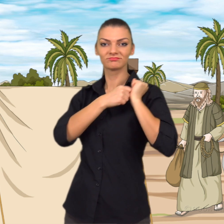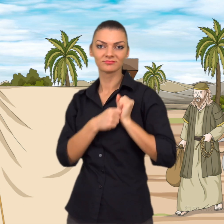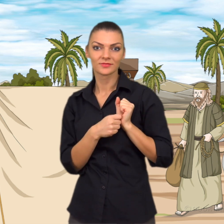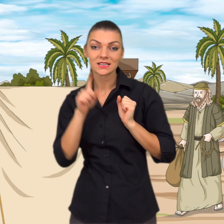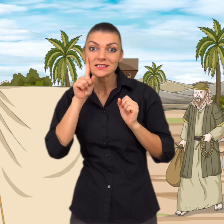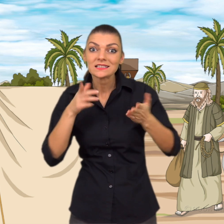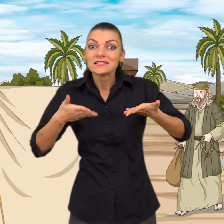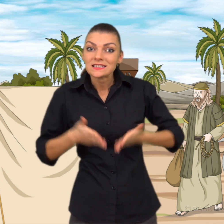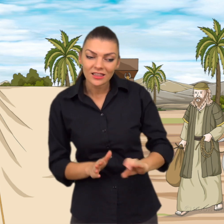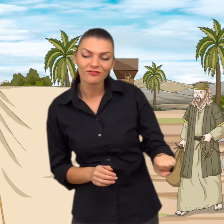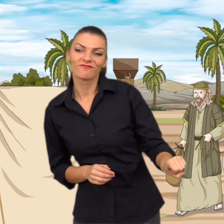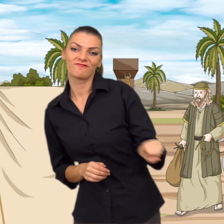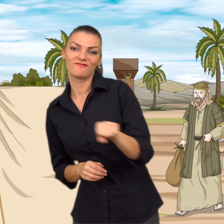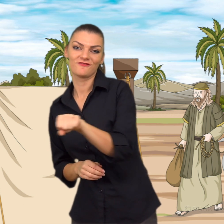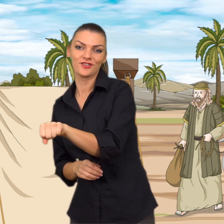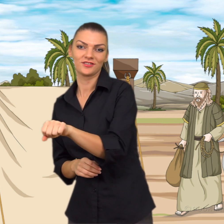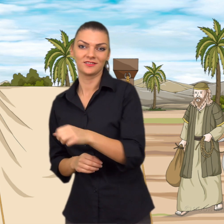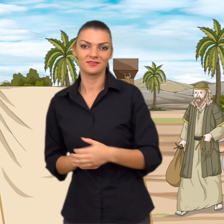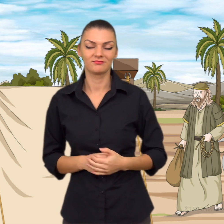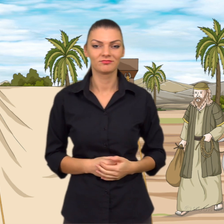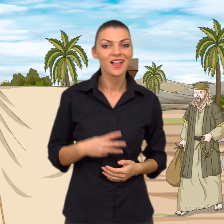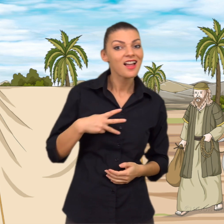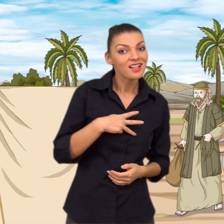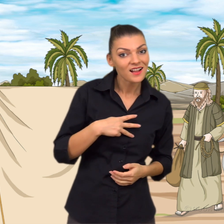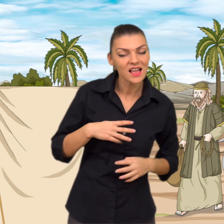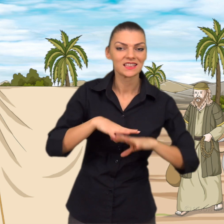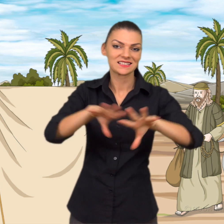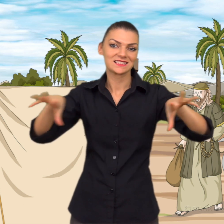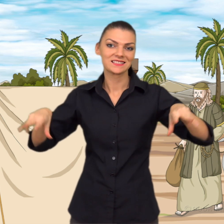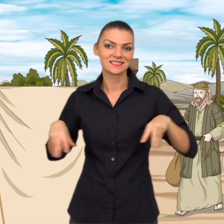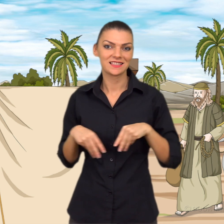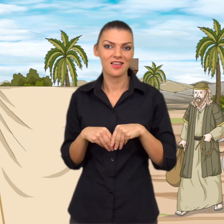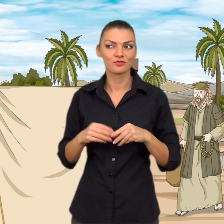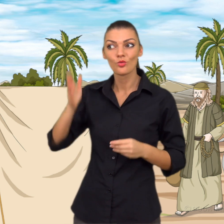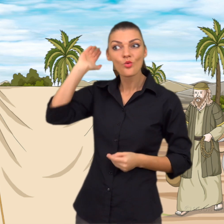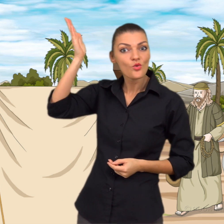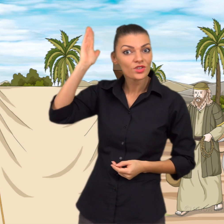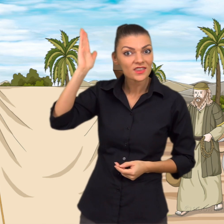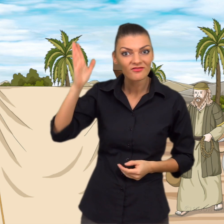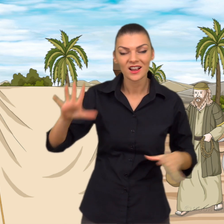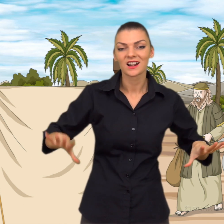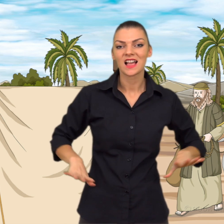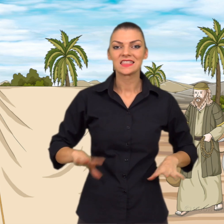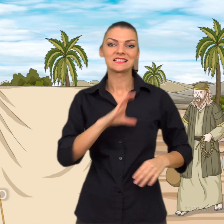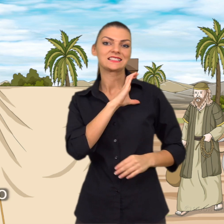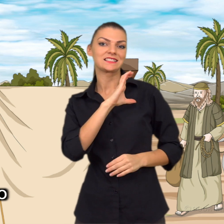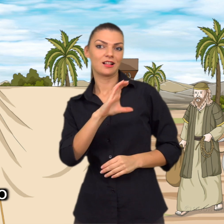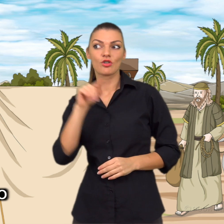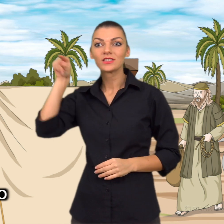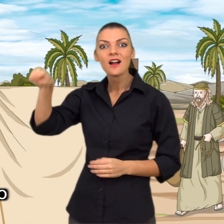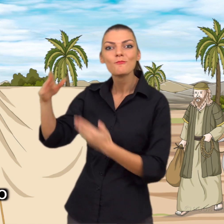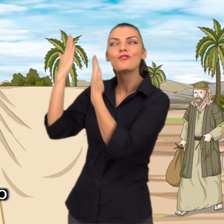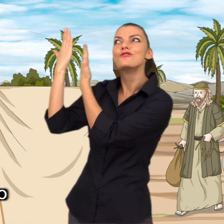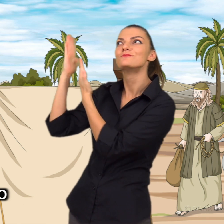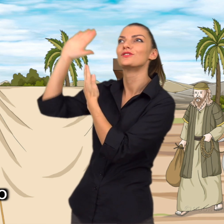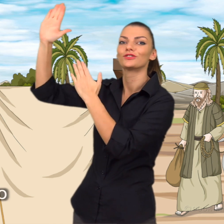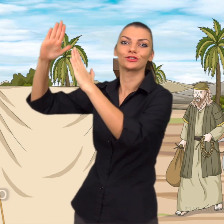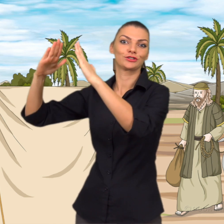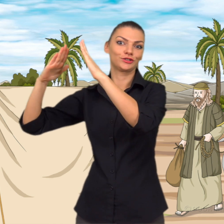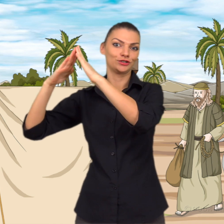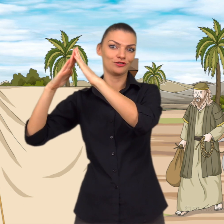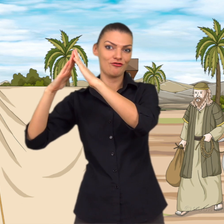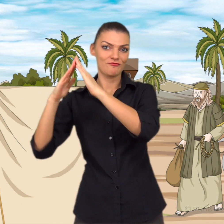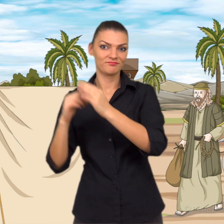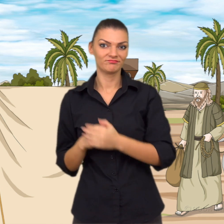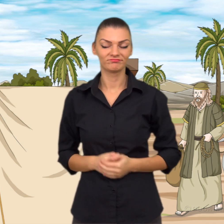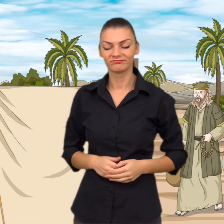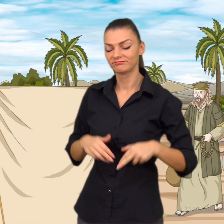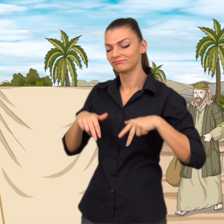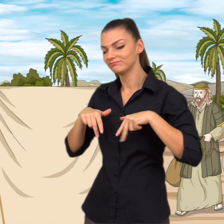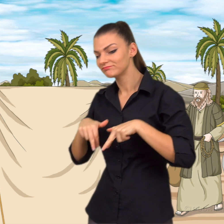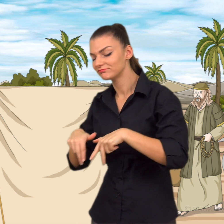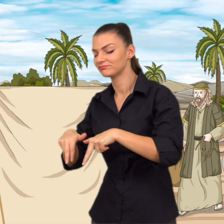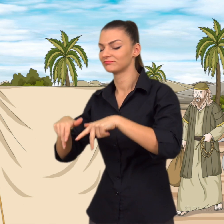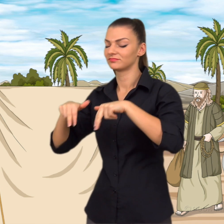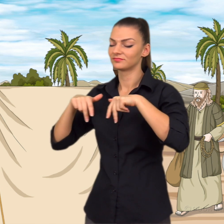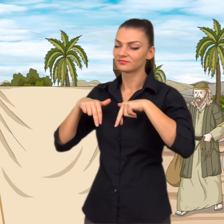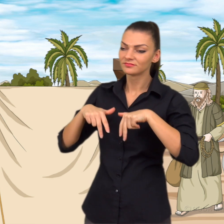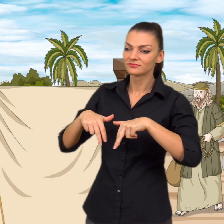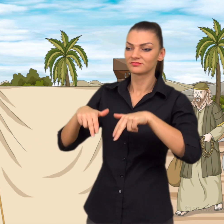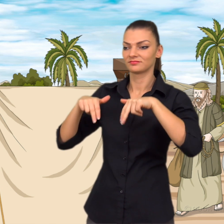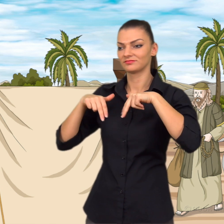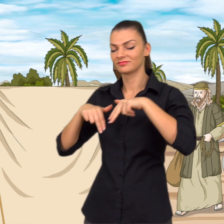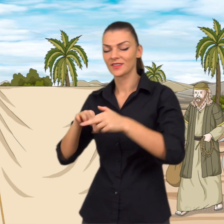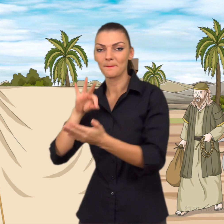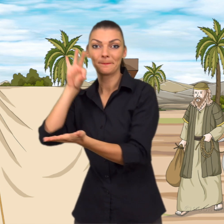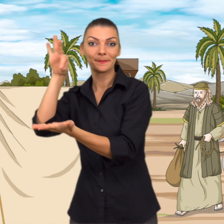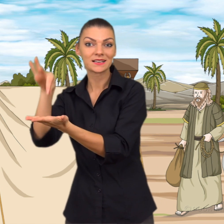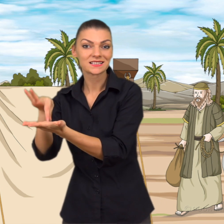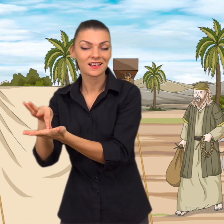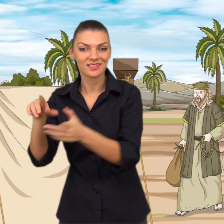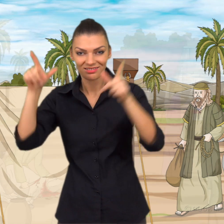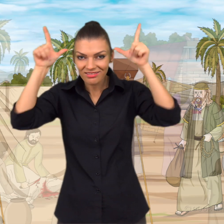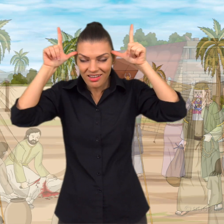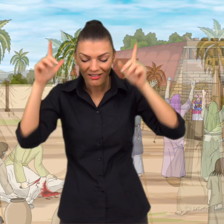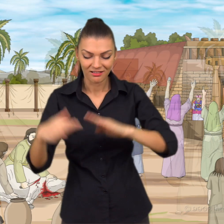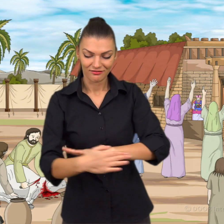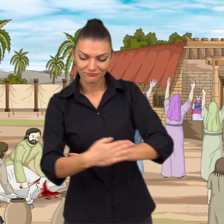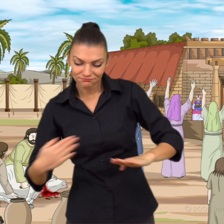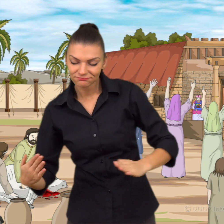Though the boy was still young, she brought him to the house of the LORD at Shiloh.